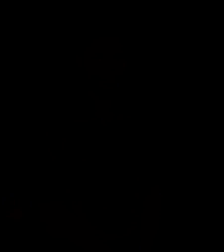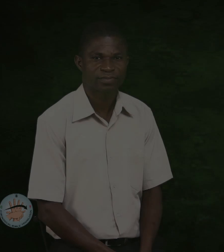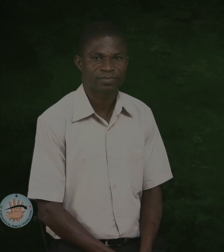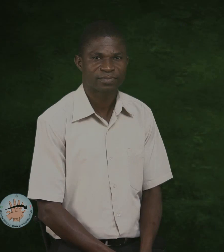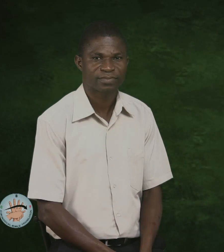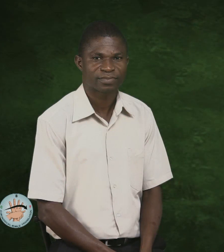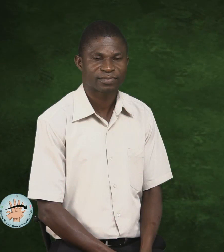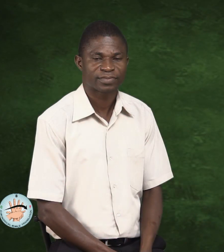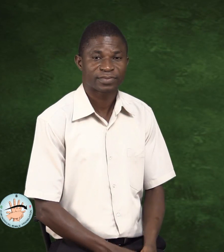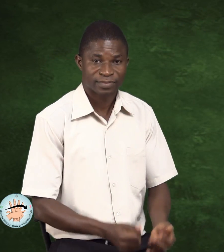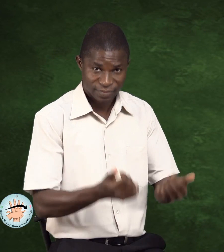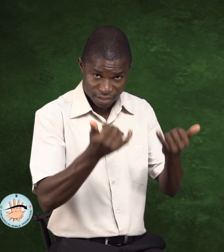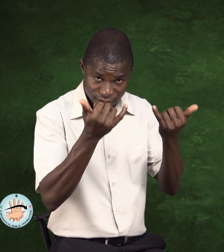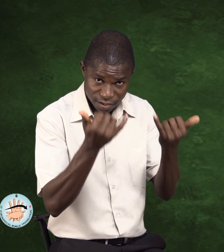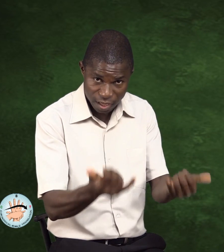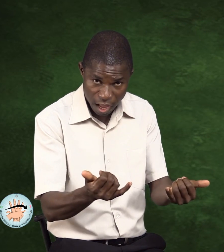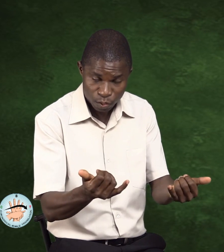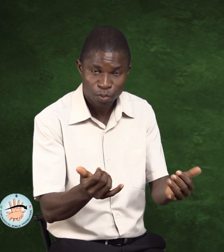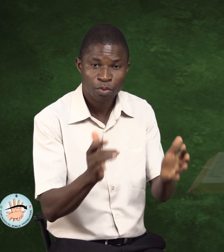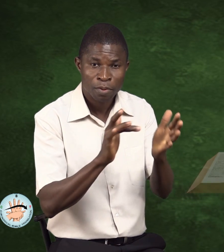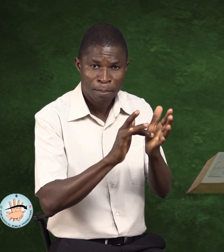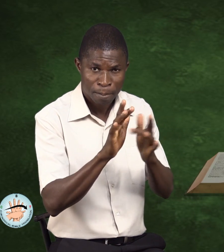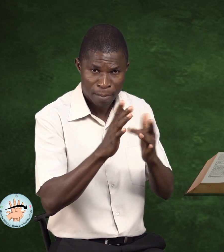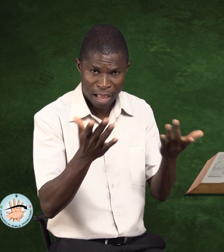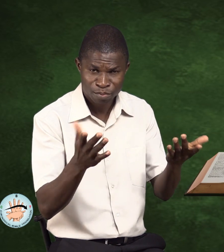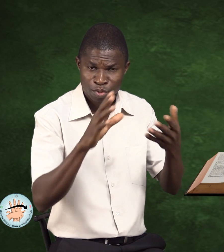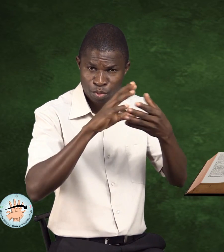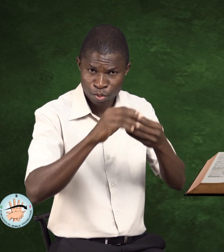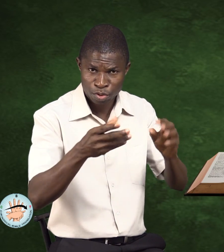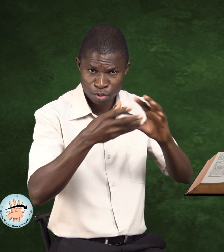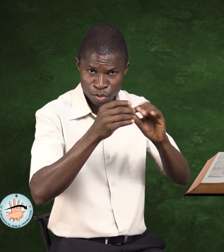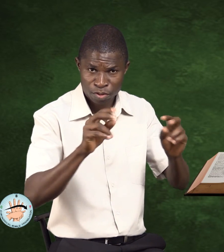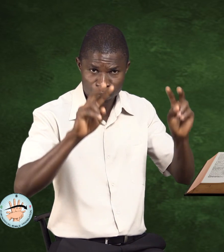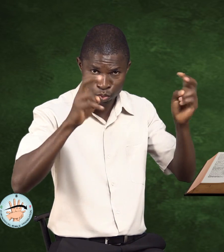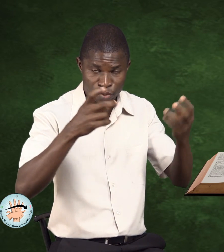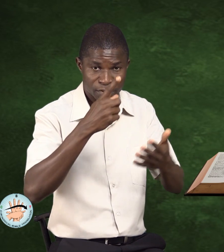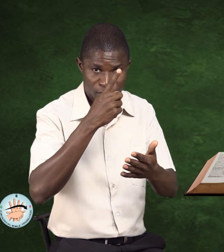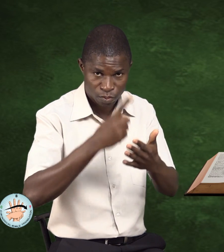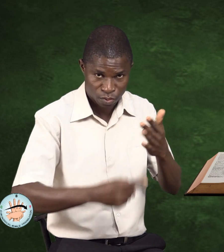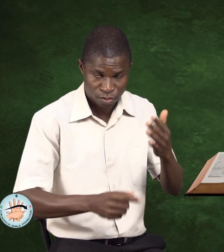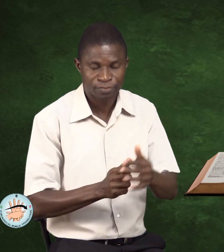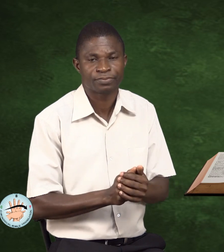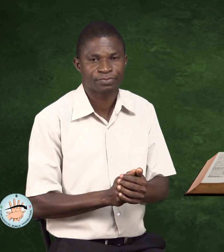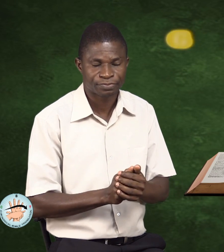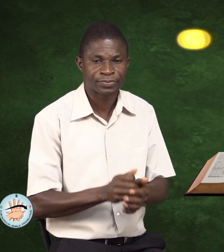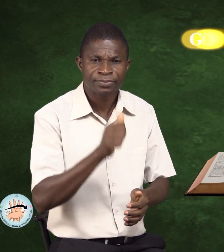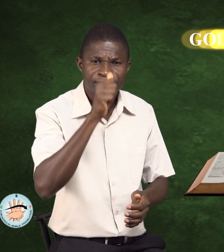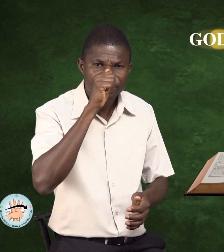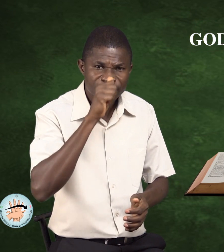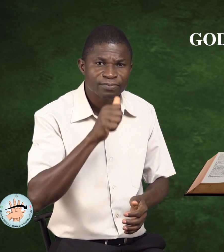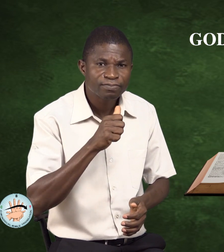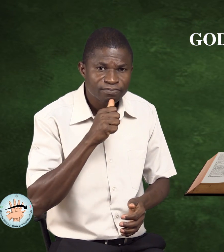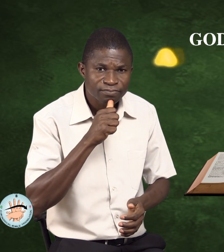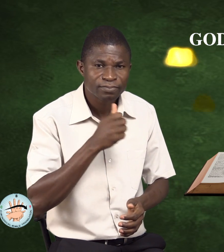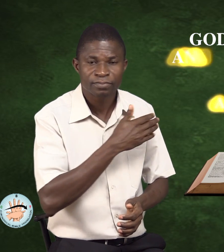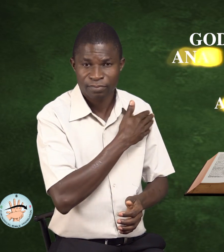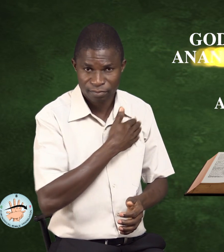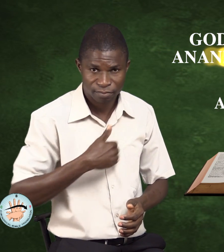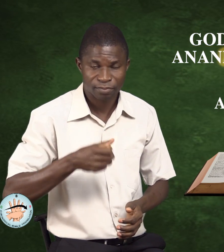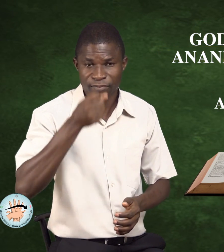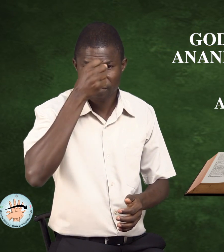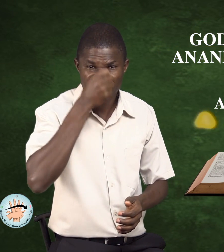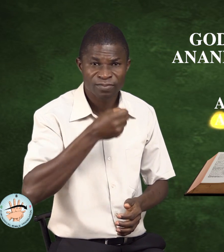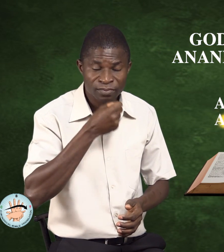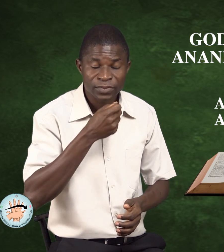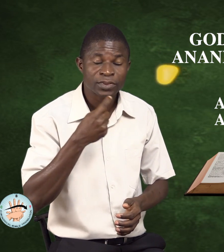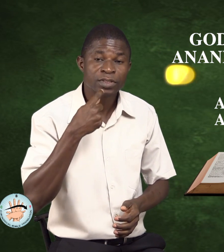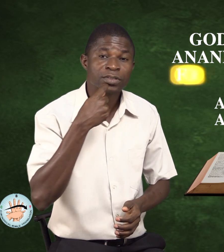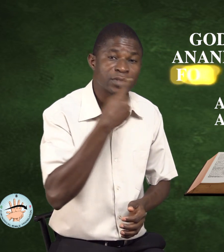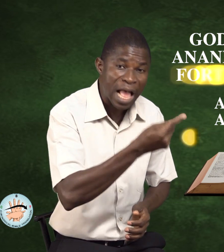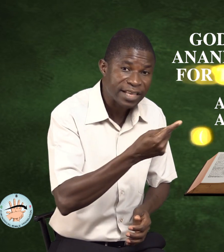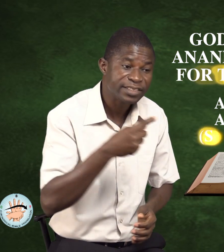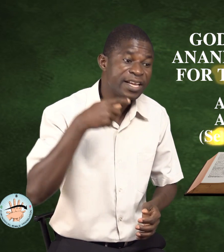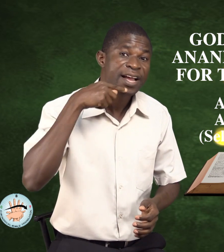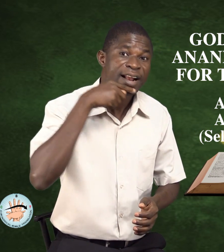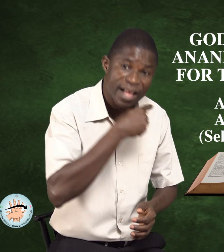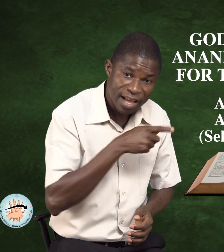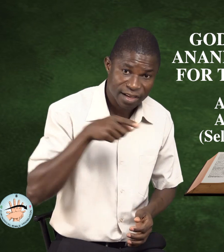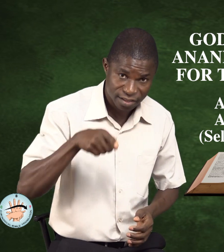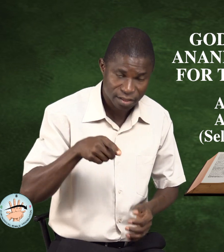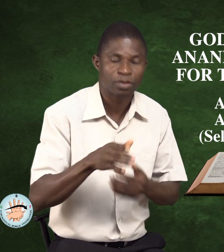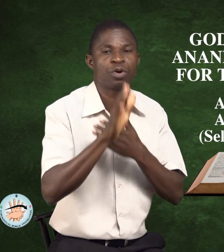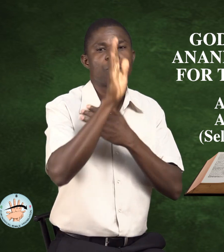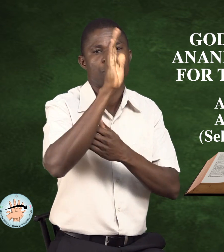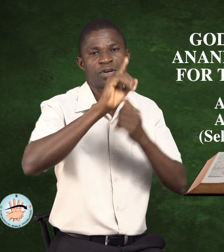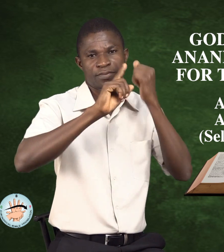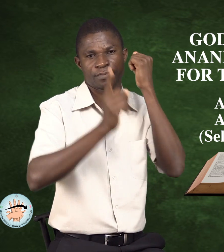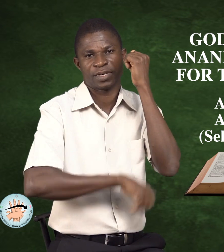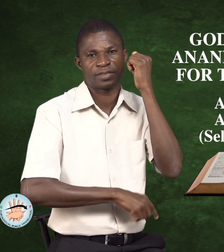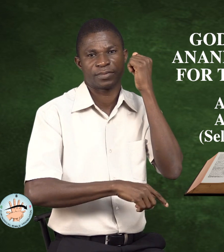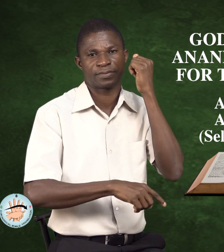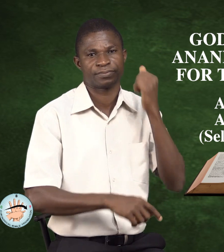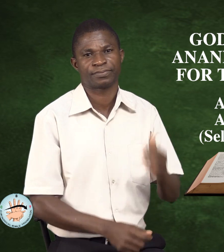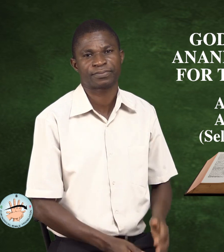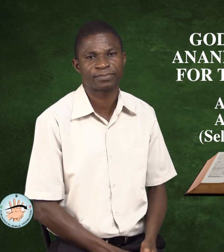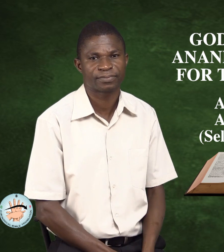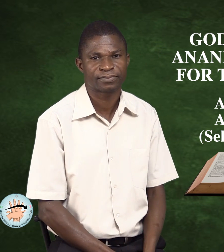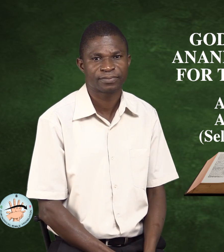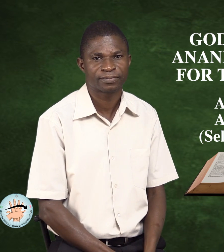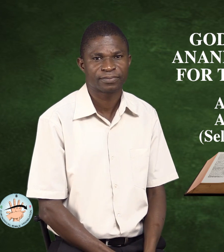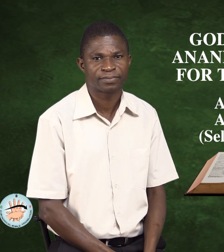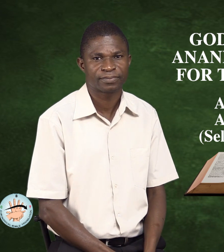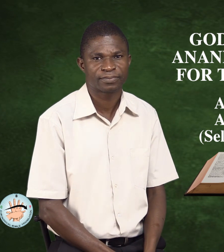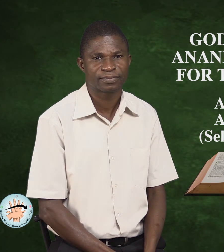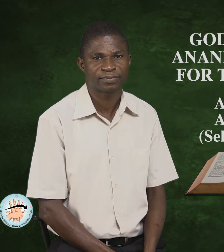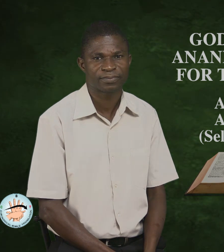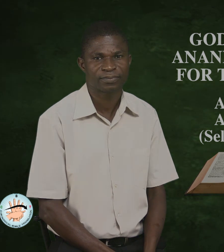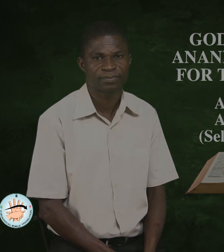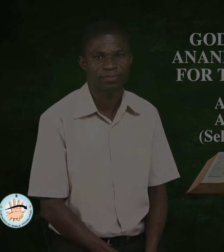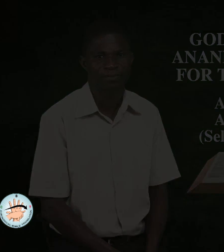God punishes Ananias and Sapphira for telling a lie